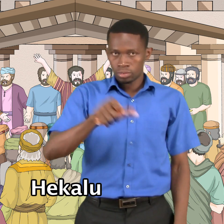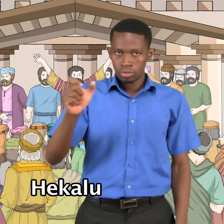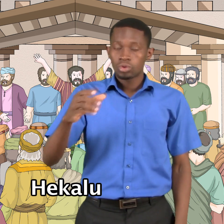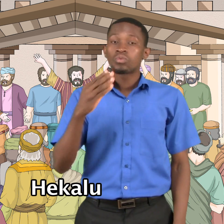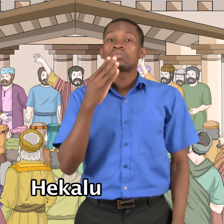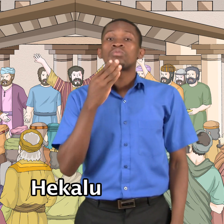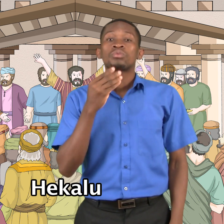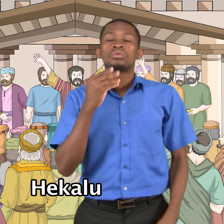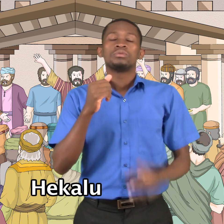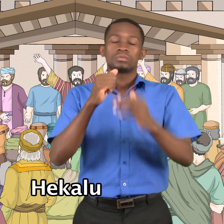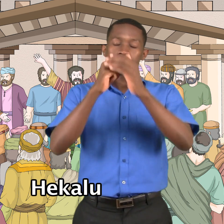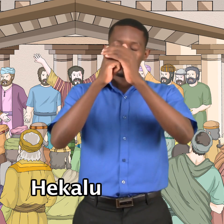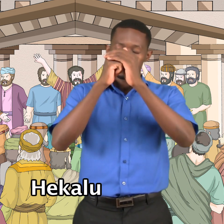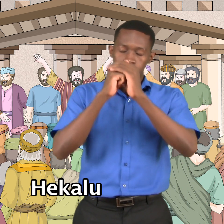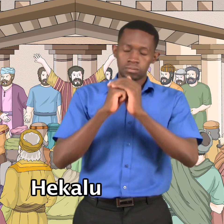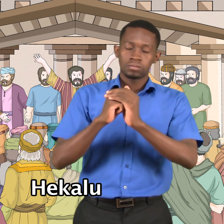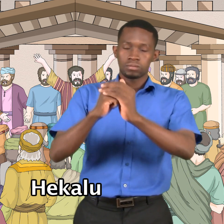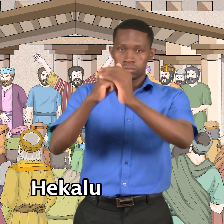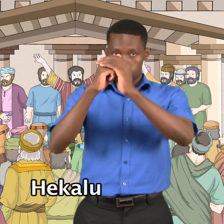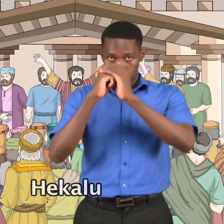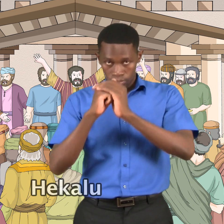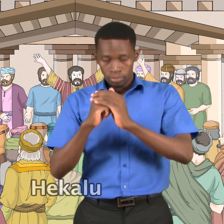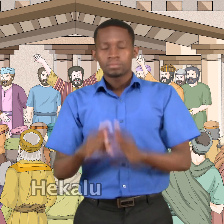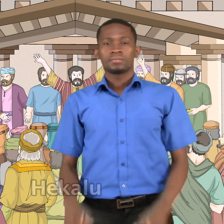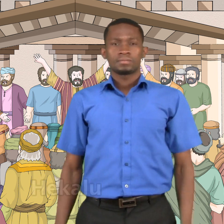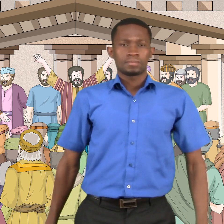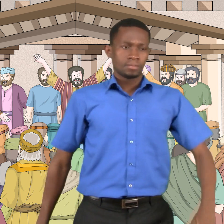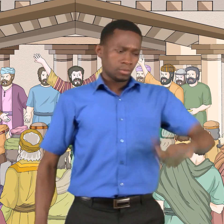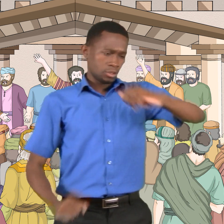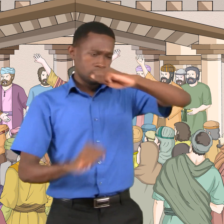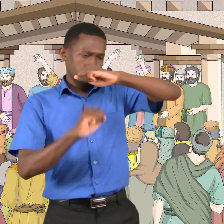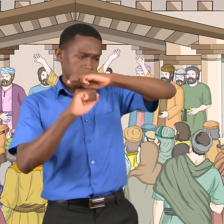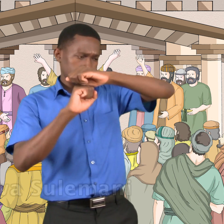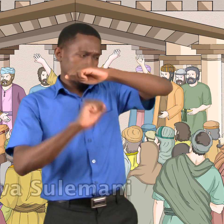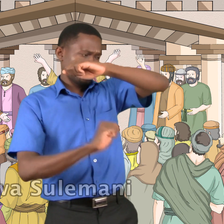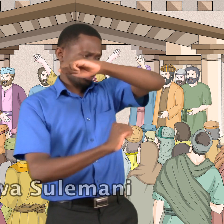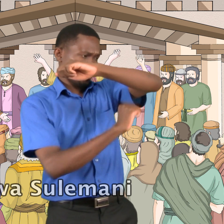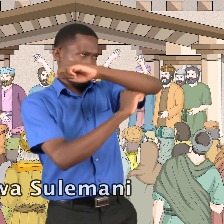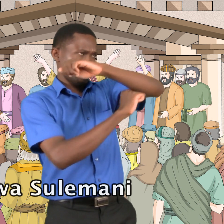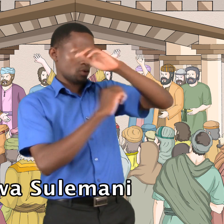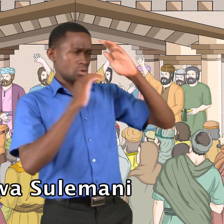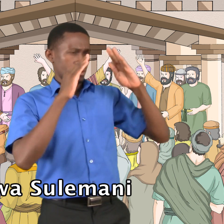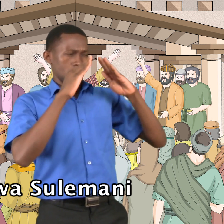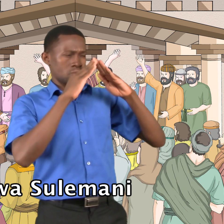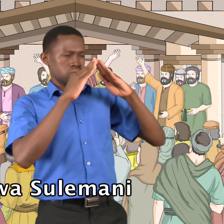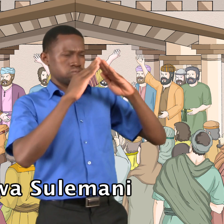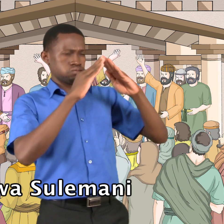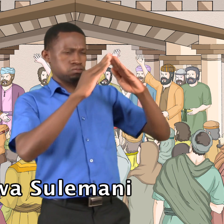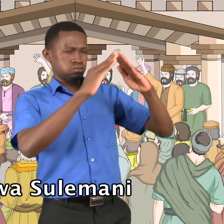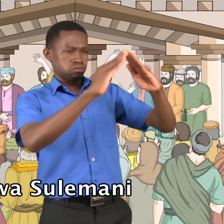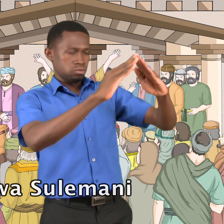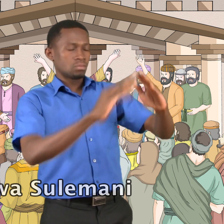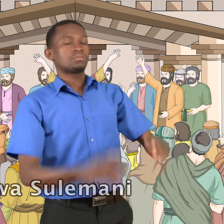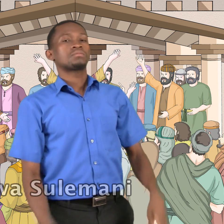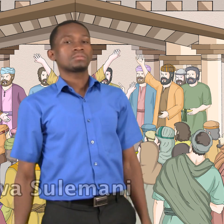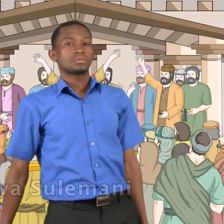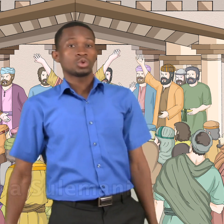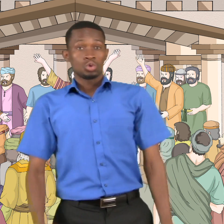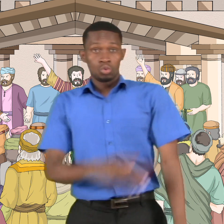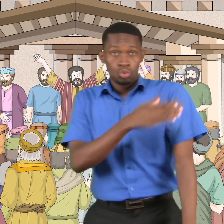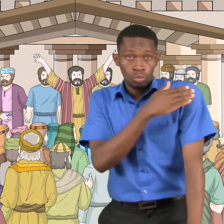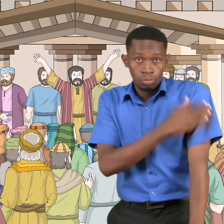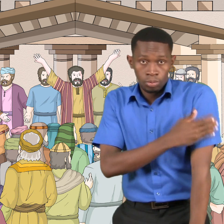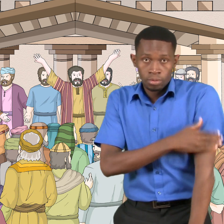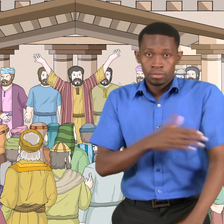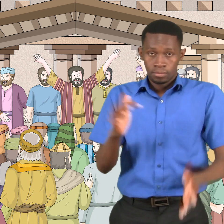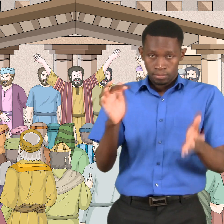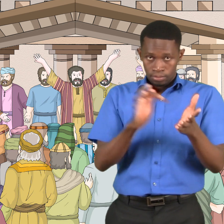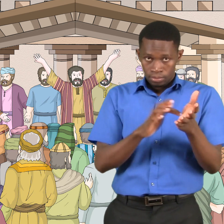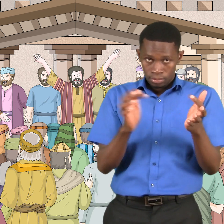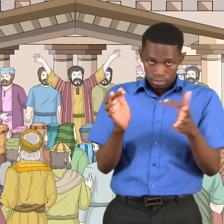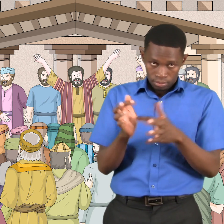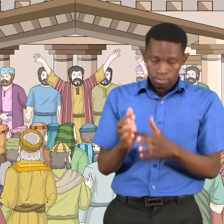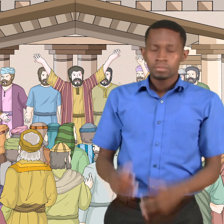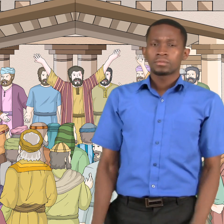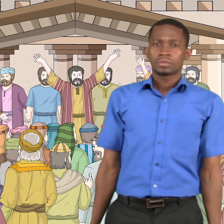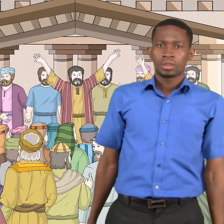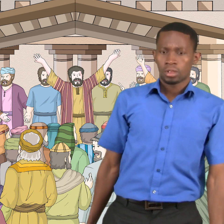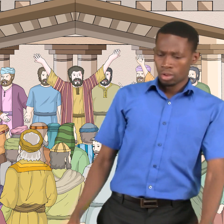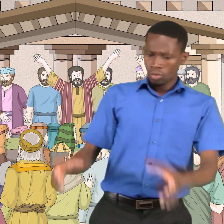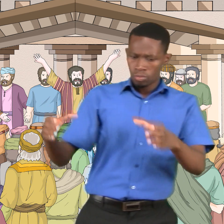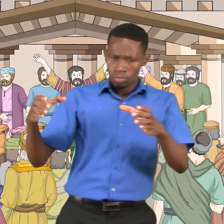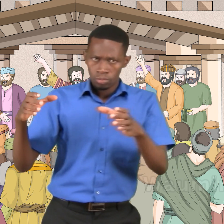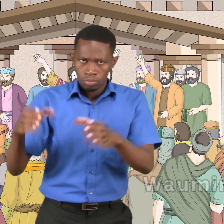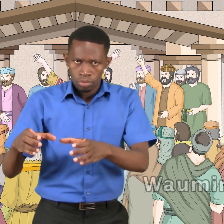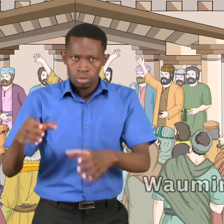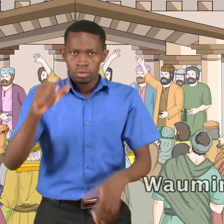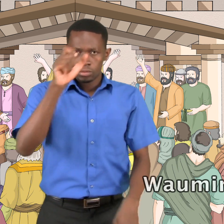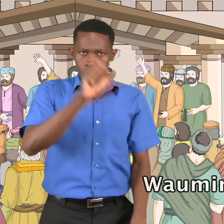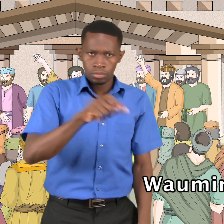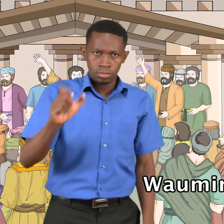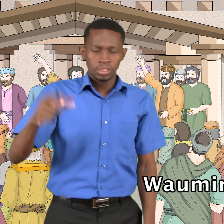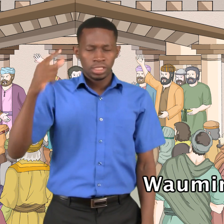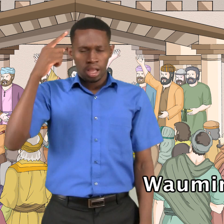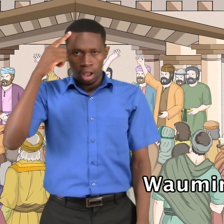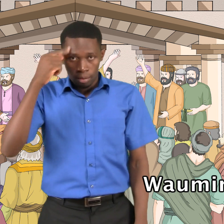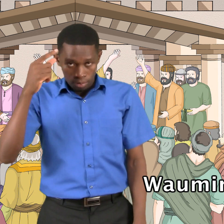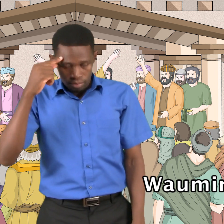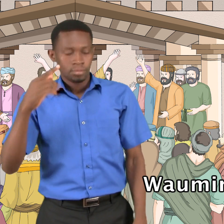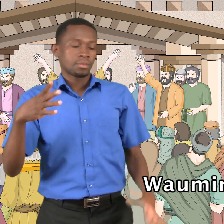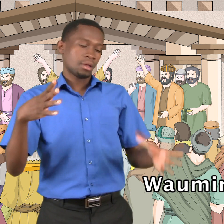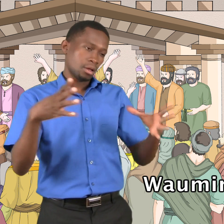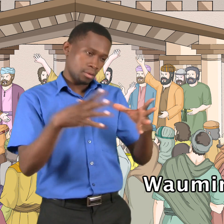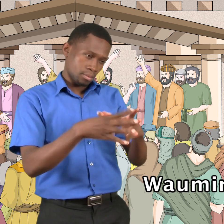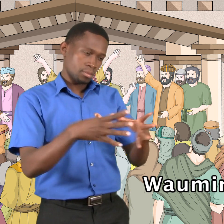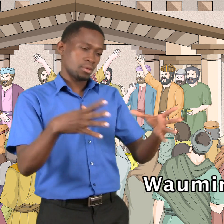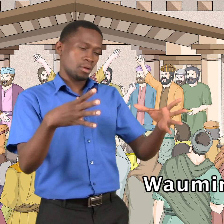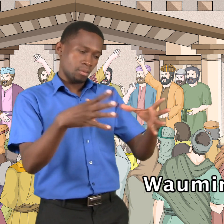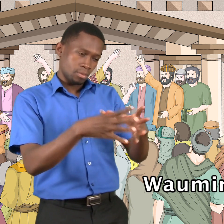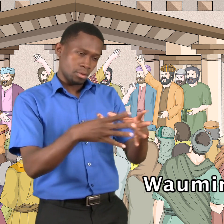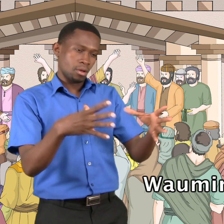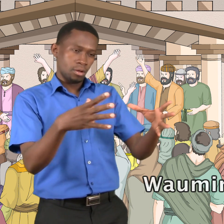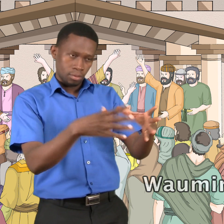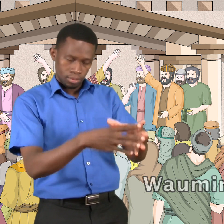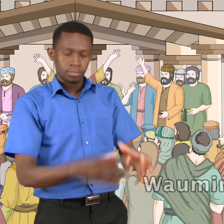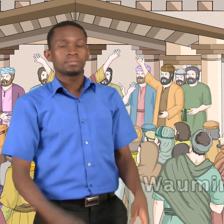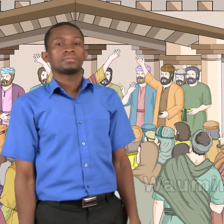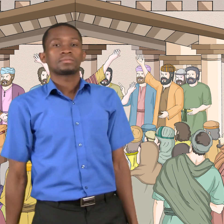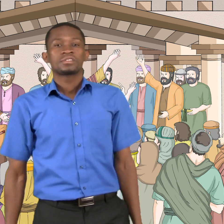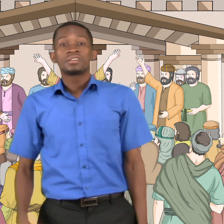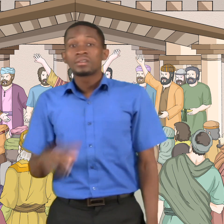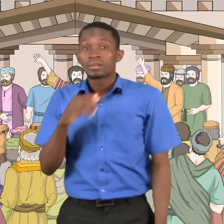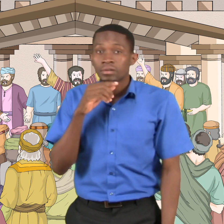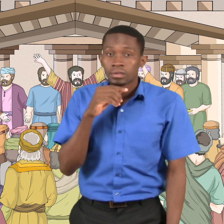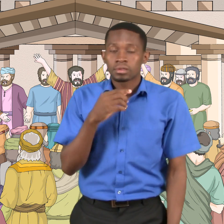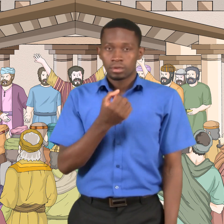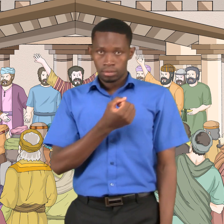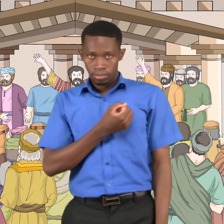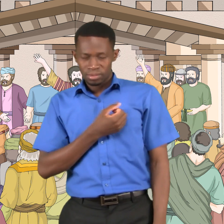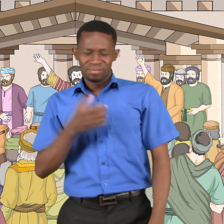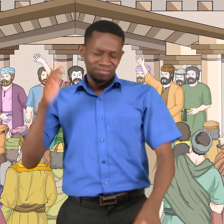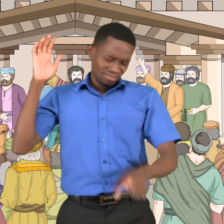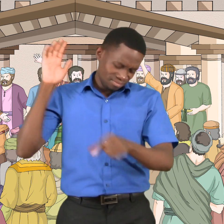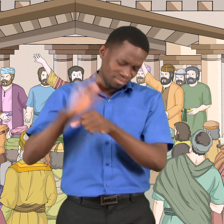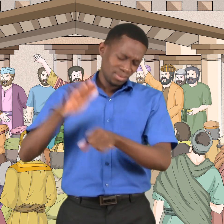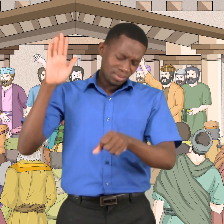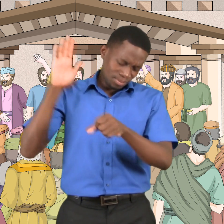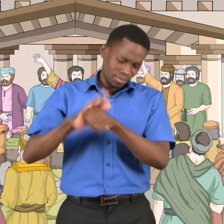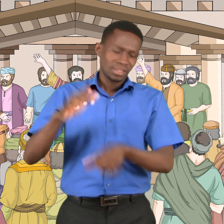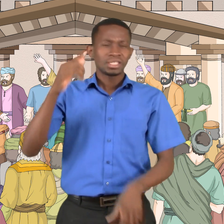Although the people regarded them highly, no one else dared to join them.